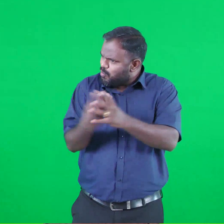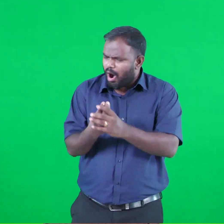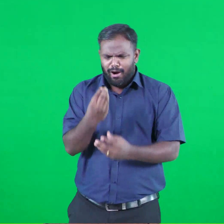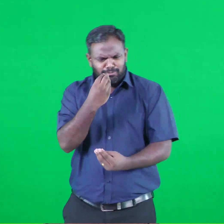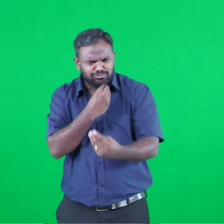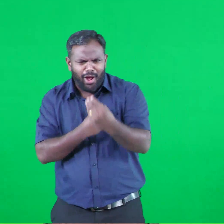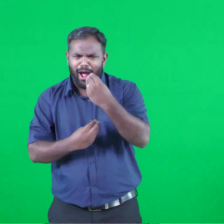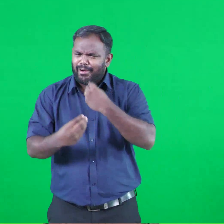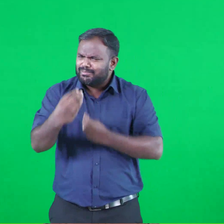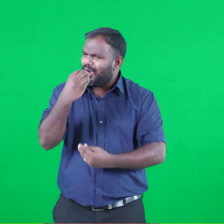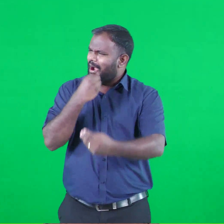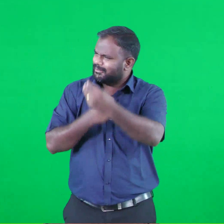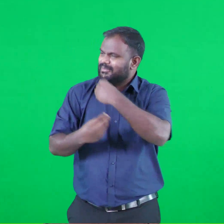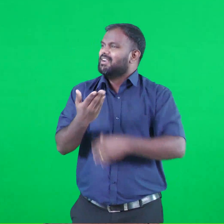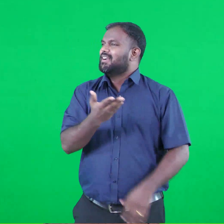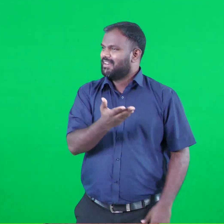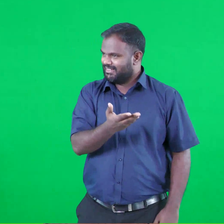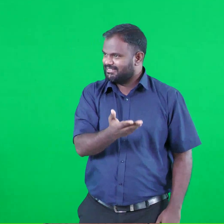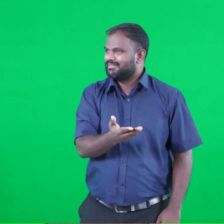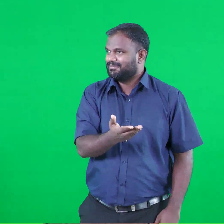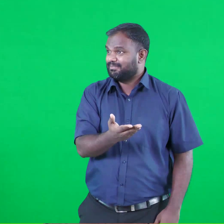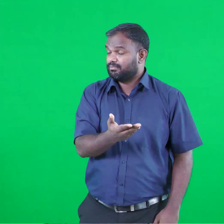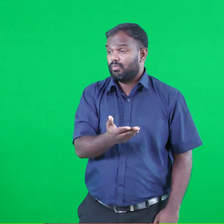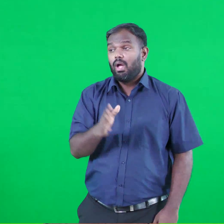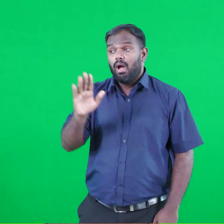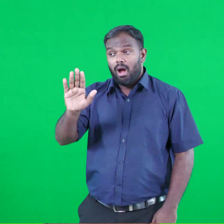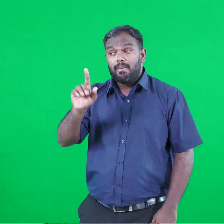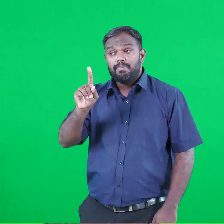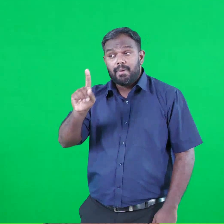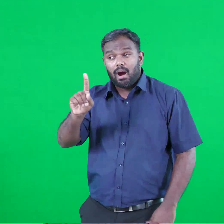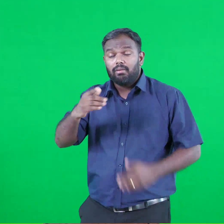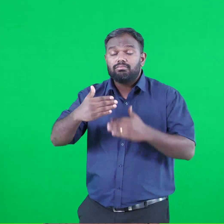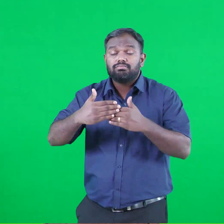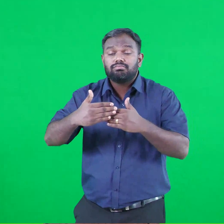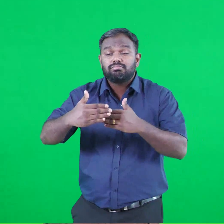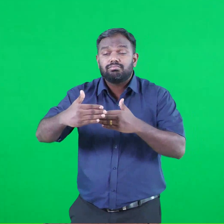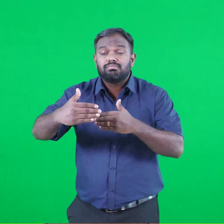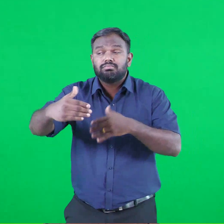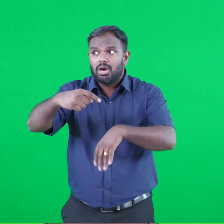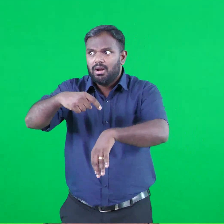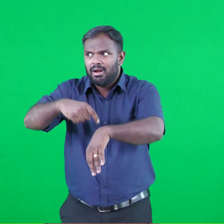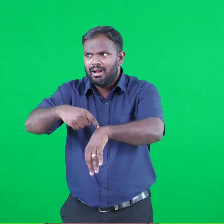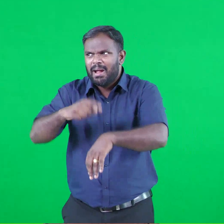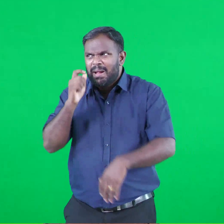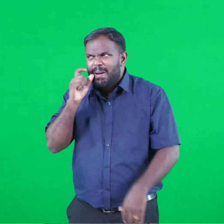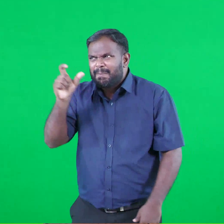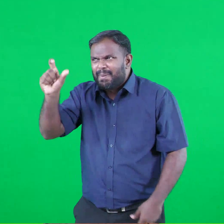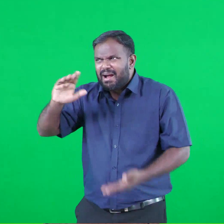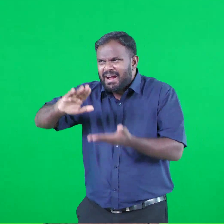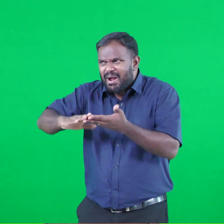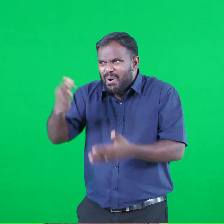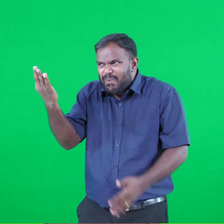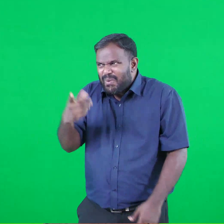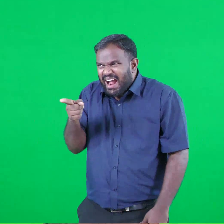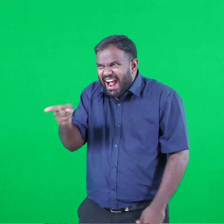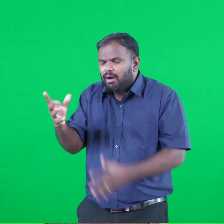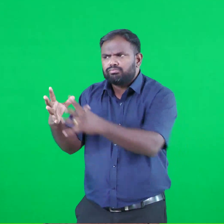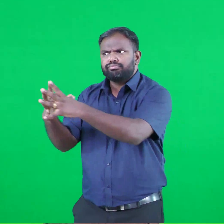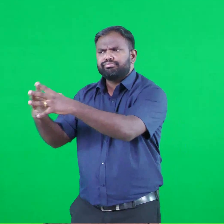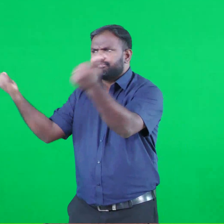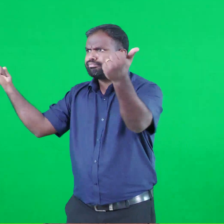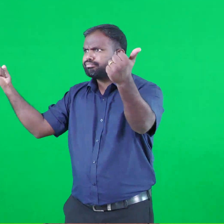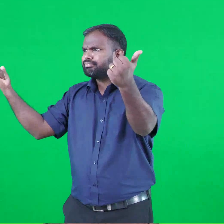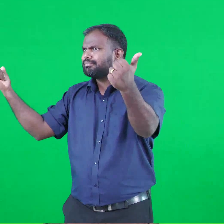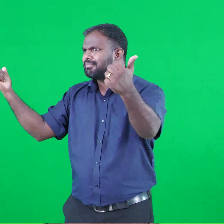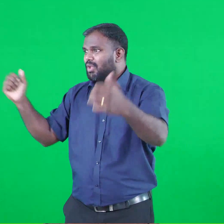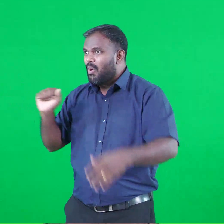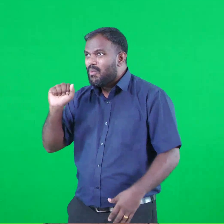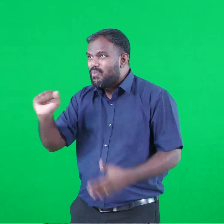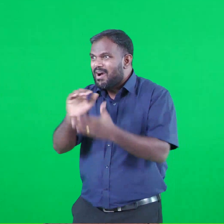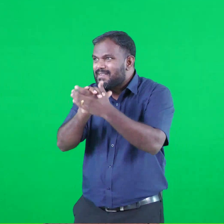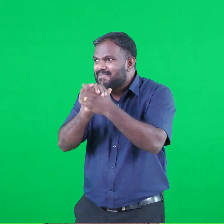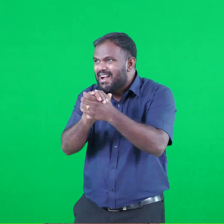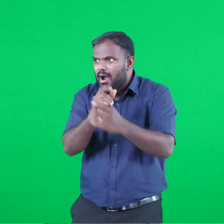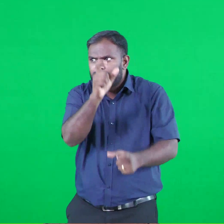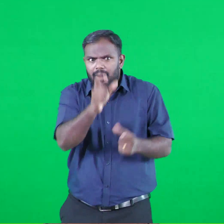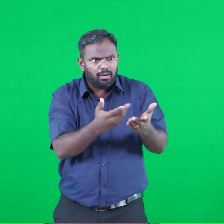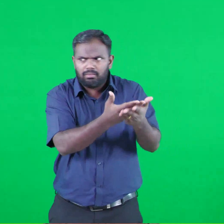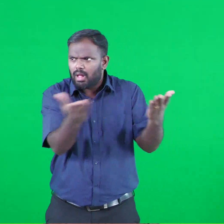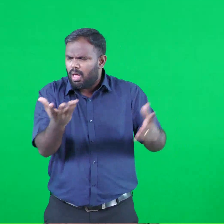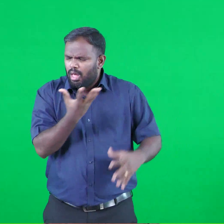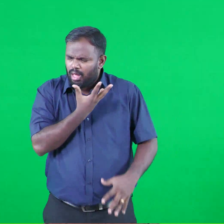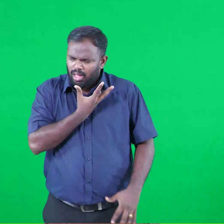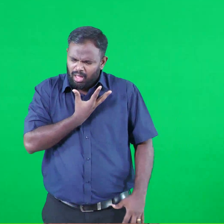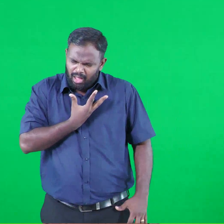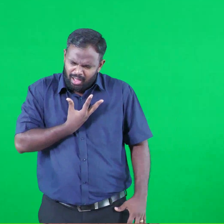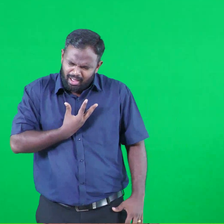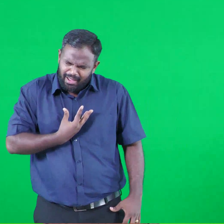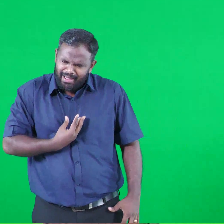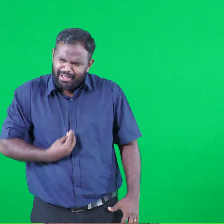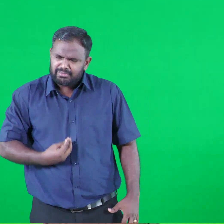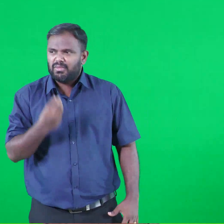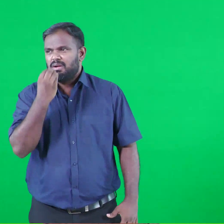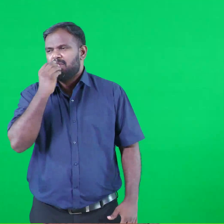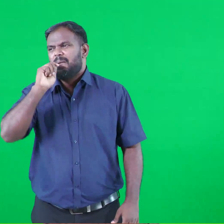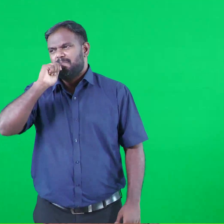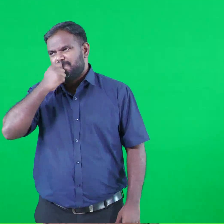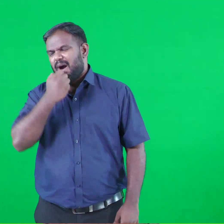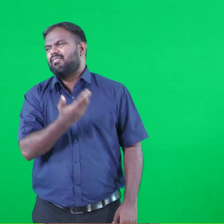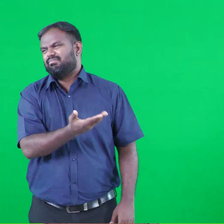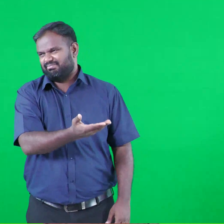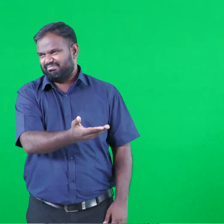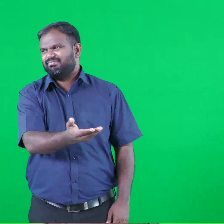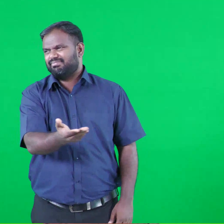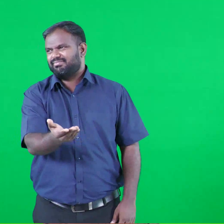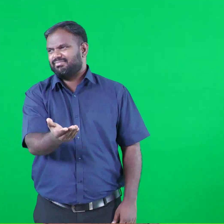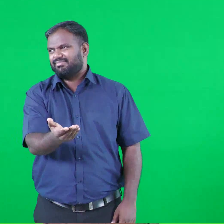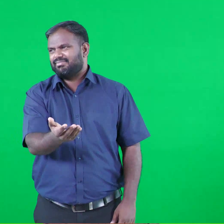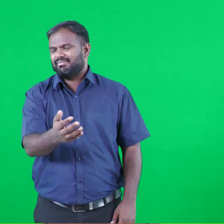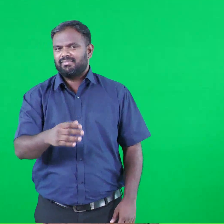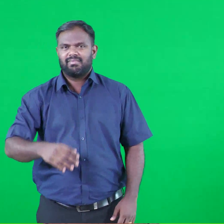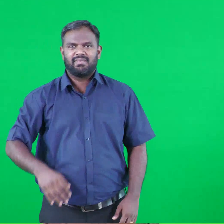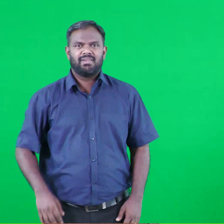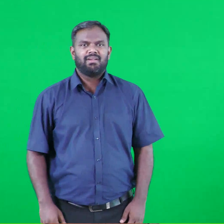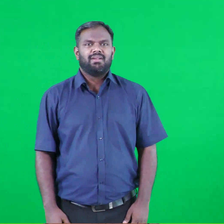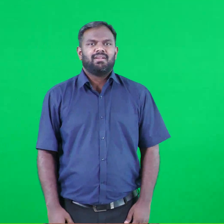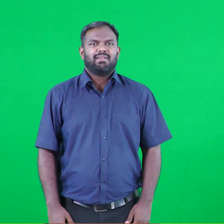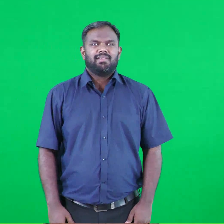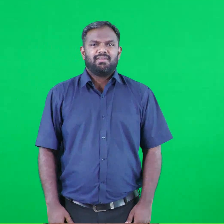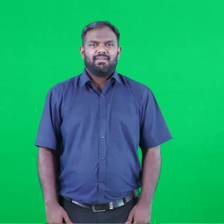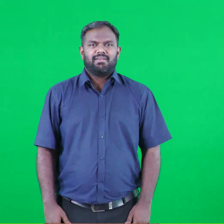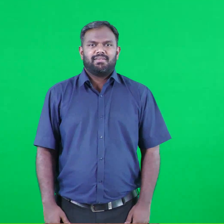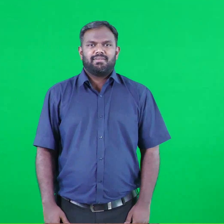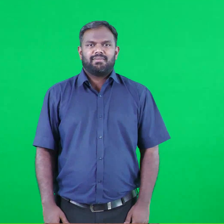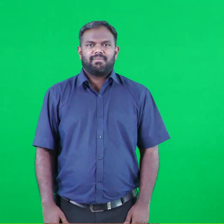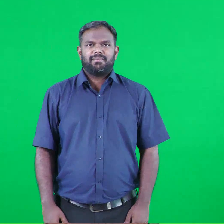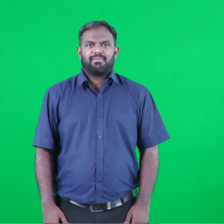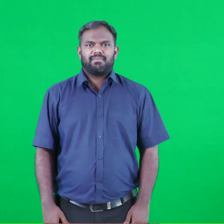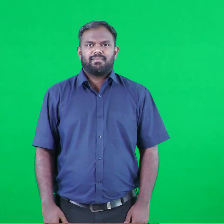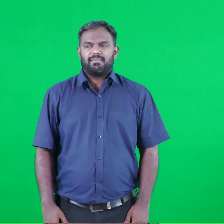But the time will come when the bridegroom will be taken from them; then they will fast.